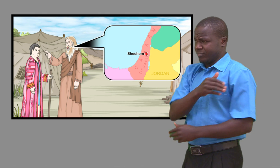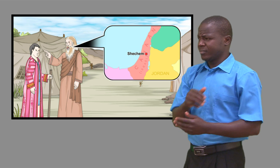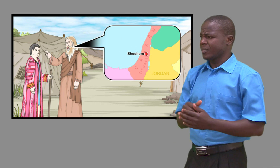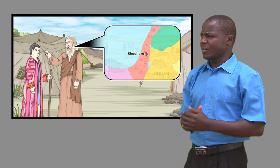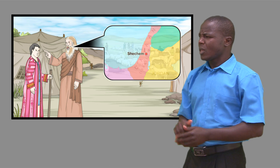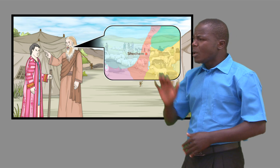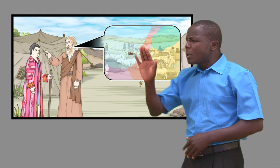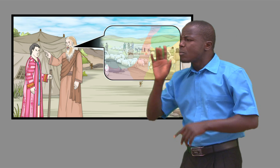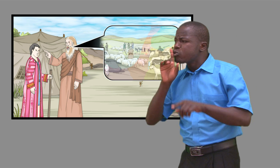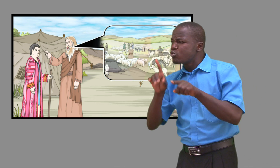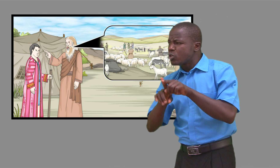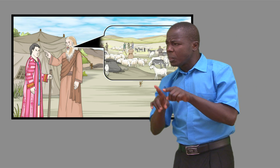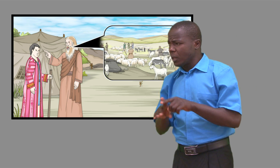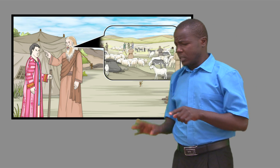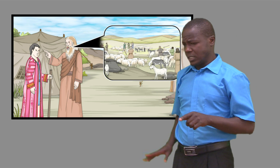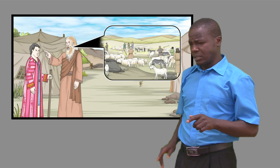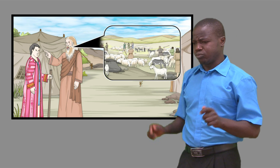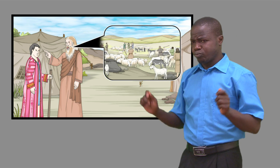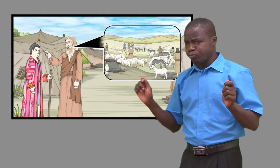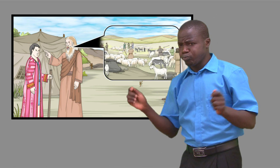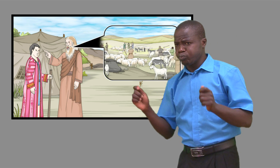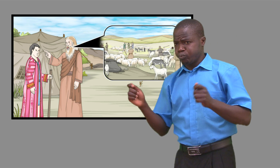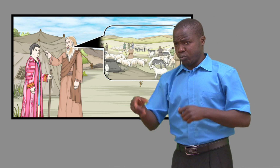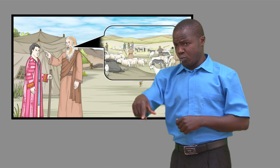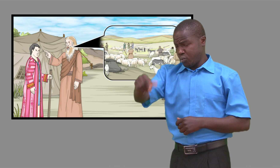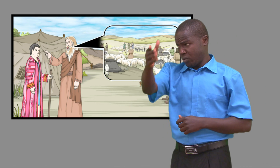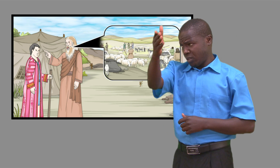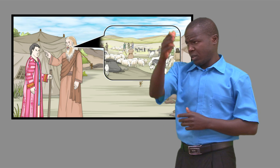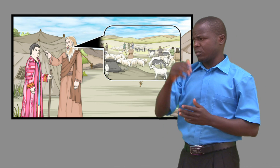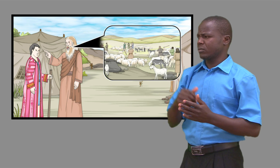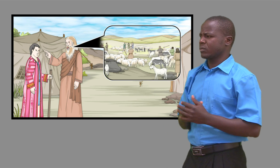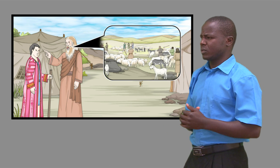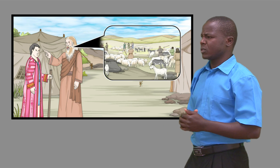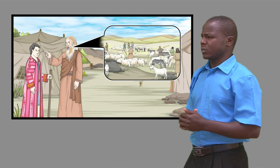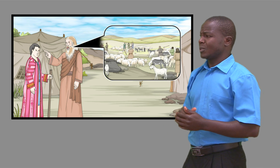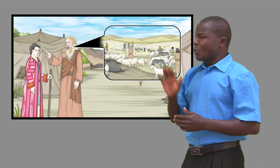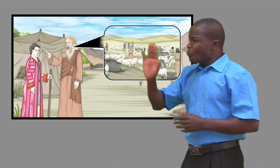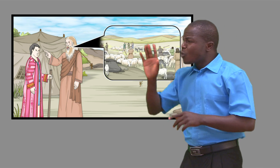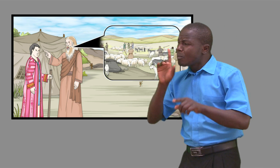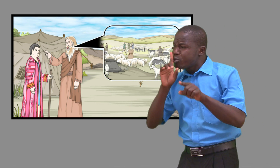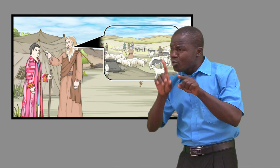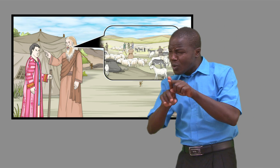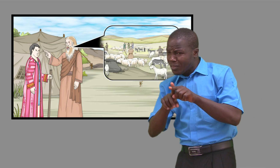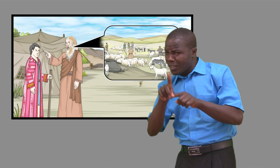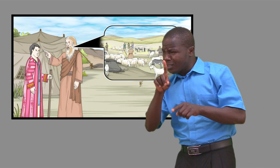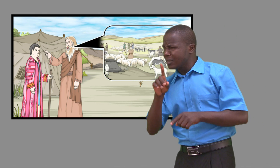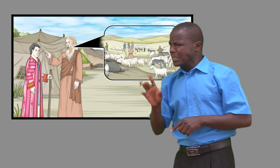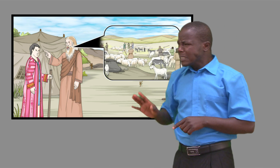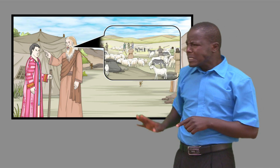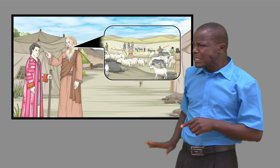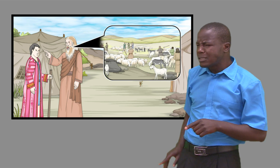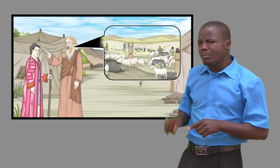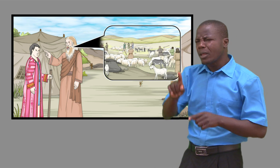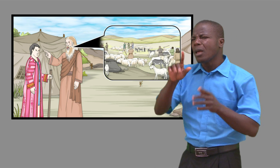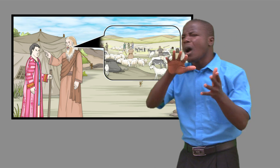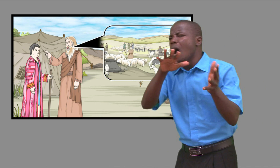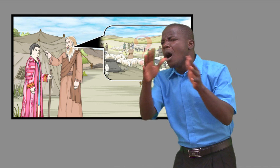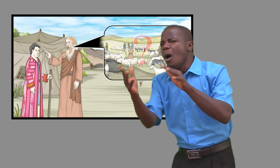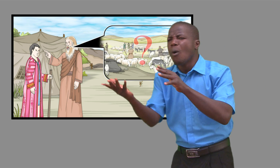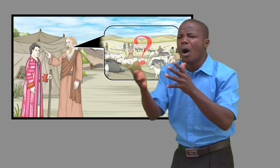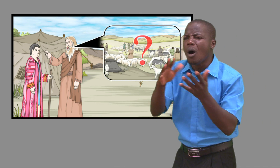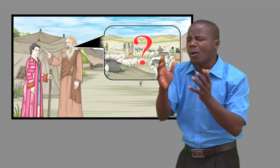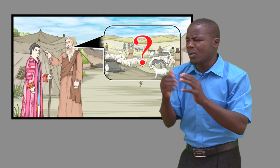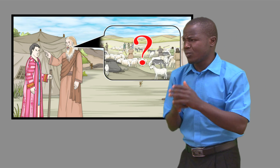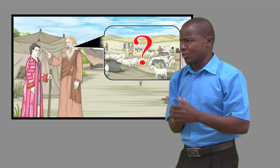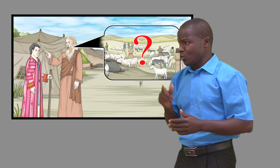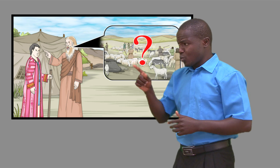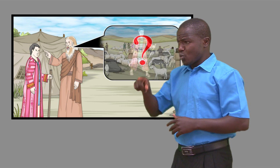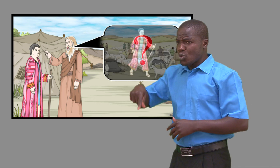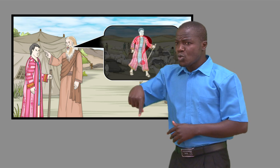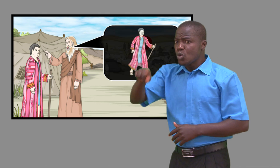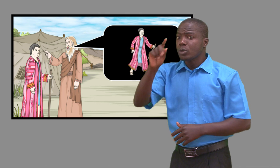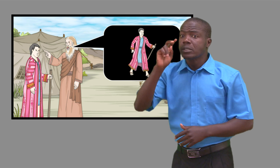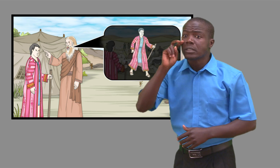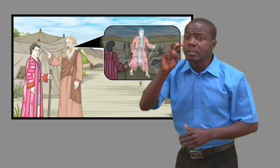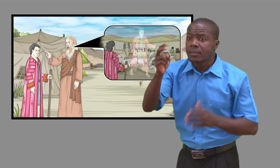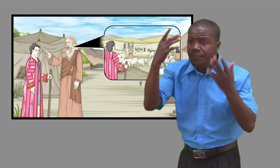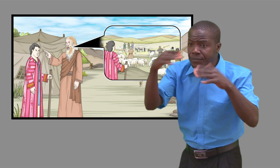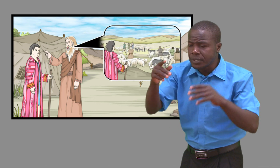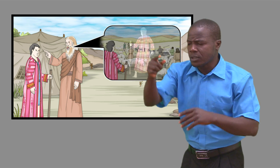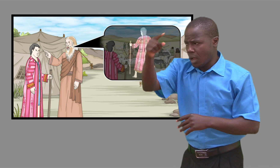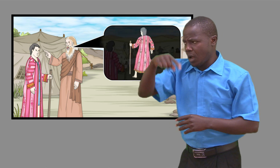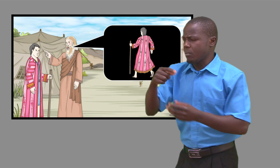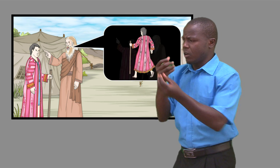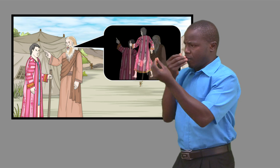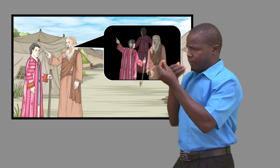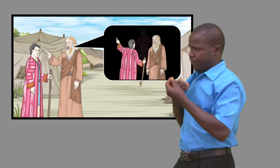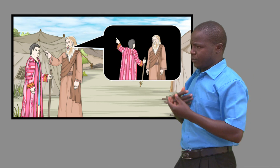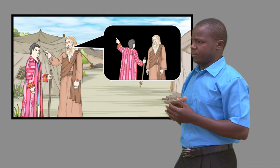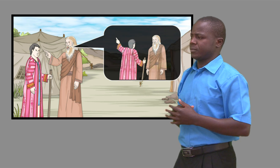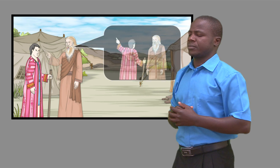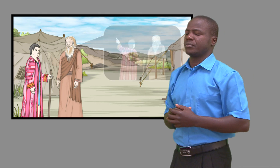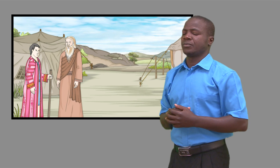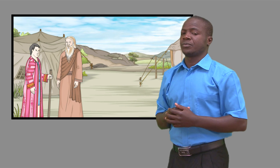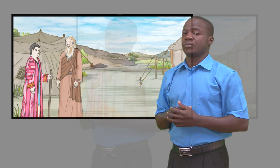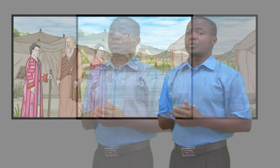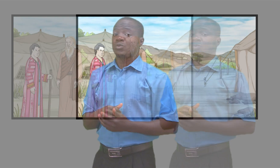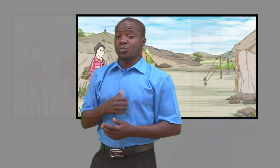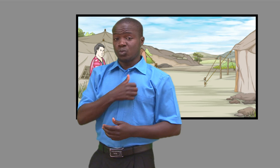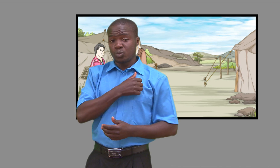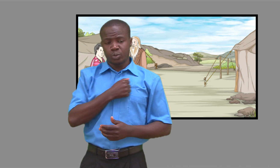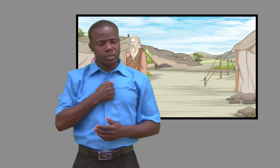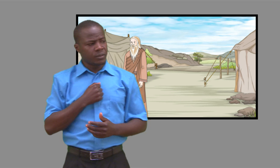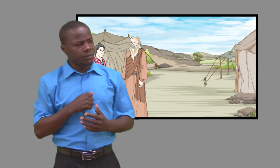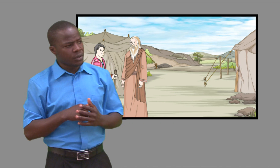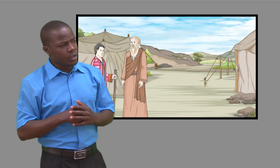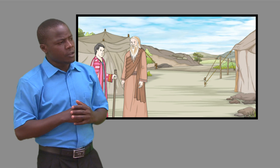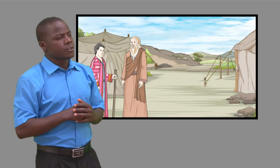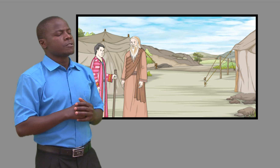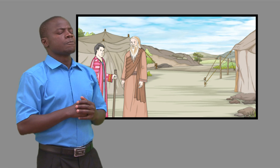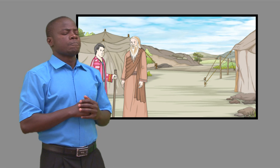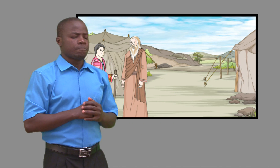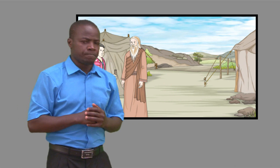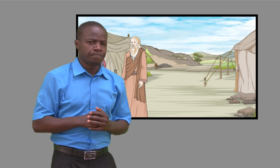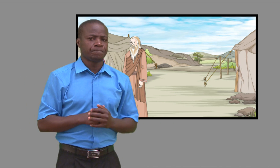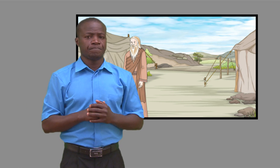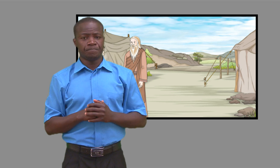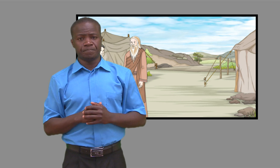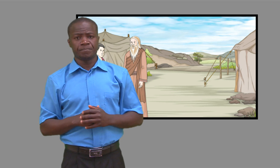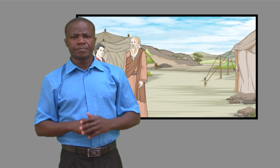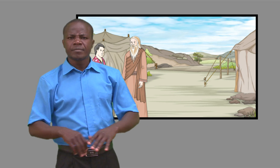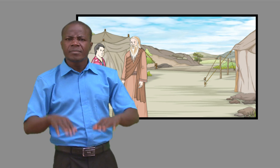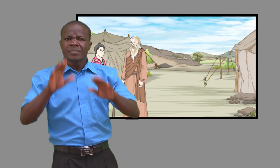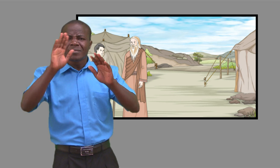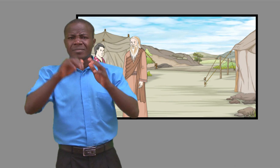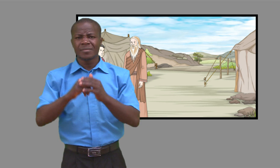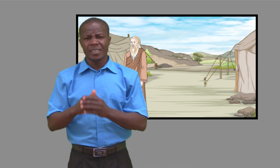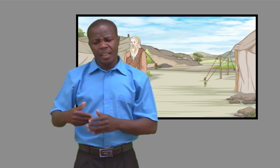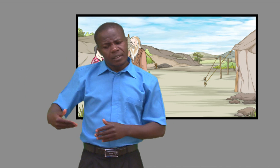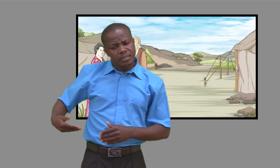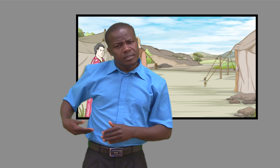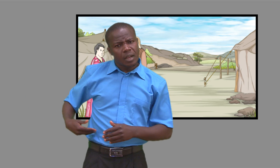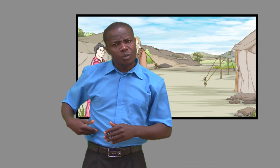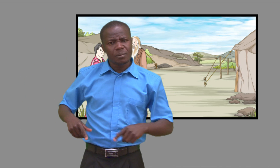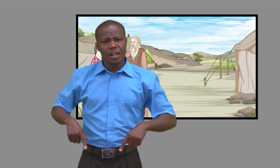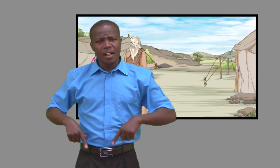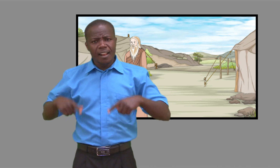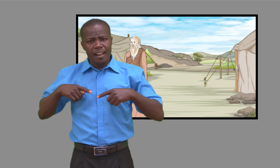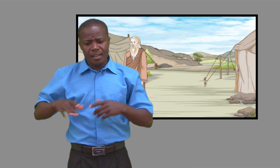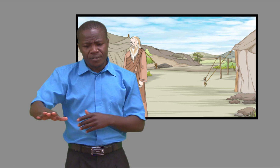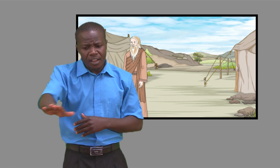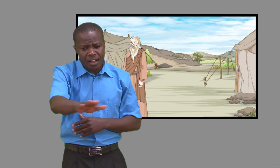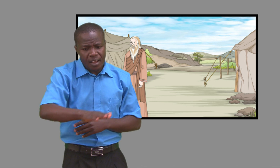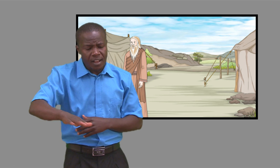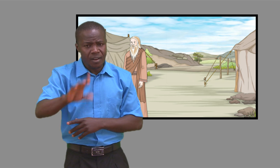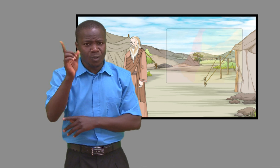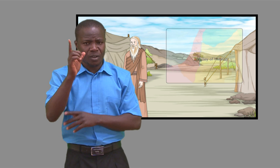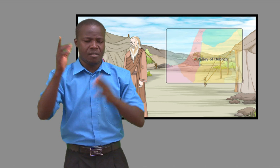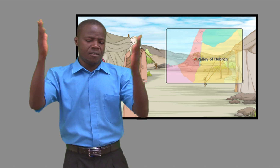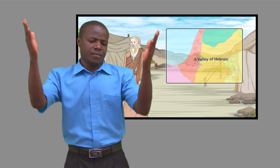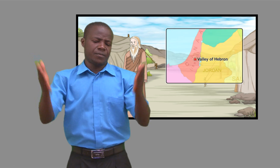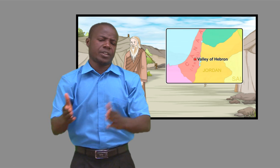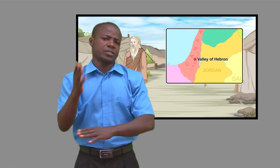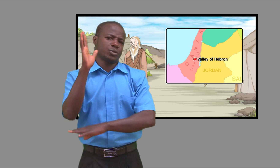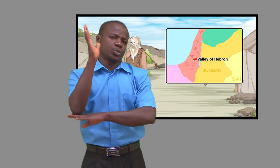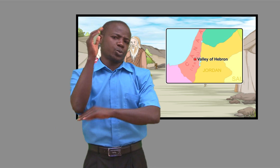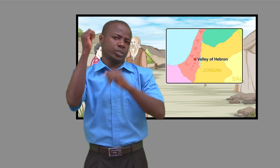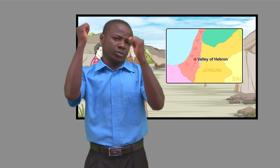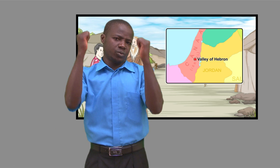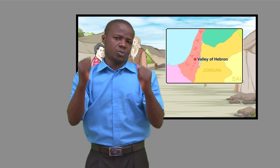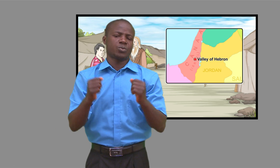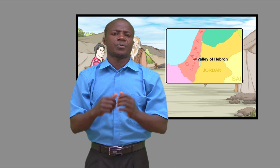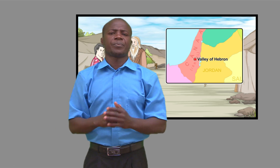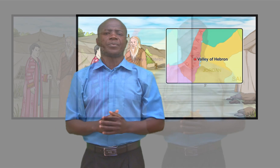Then Israel told him, “Go now and see how your brothers and the flocks are faring, and bring word back to me.”